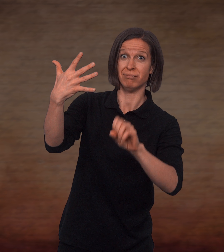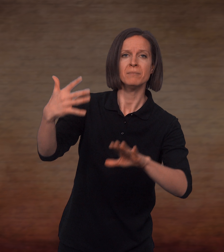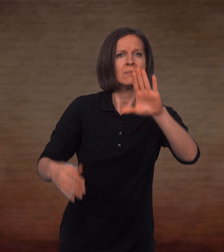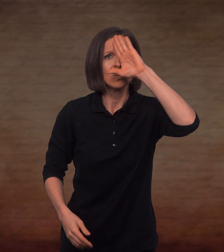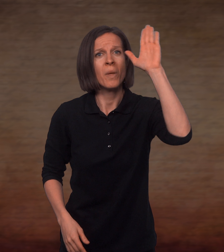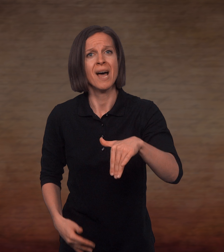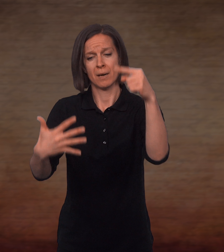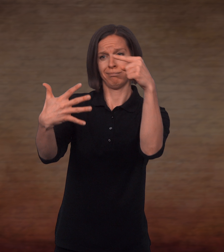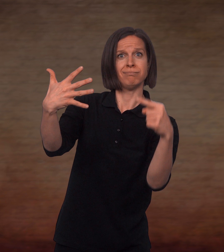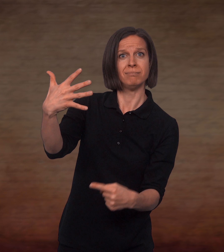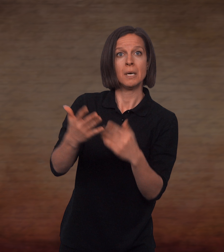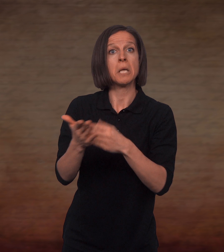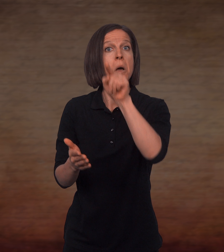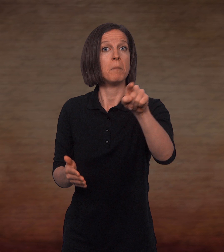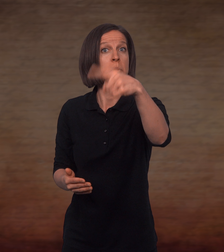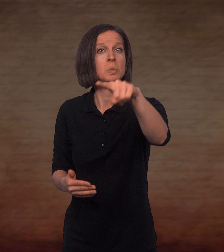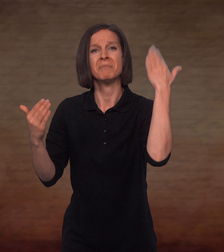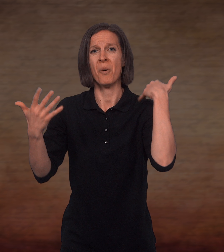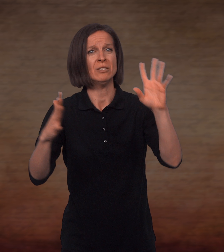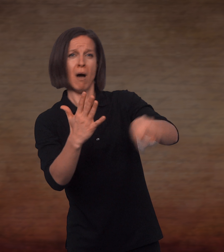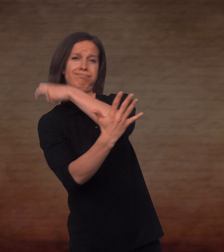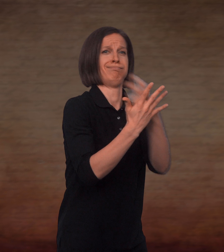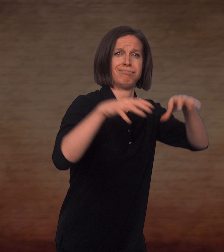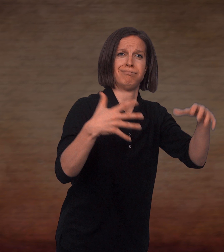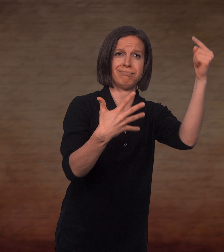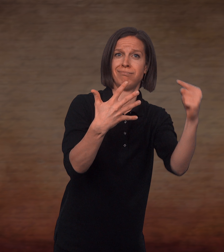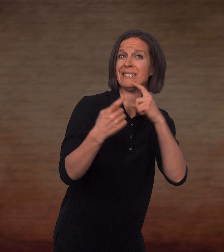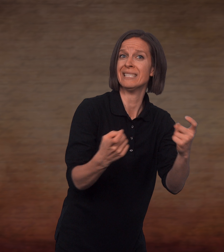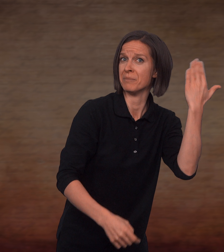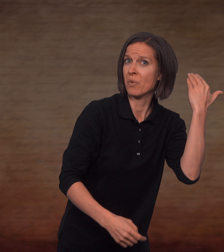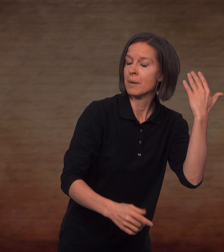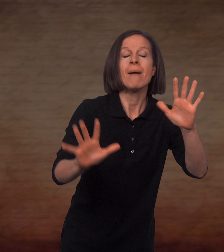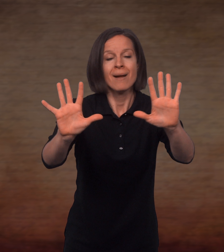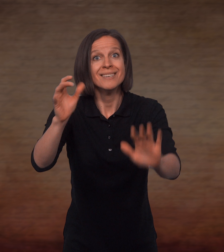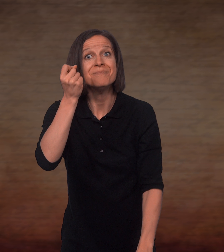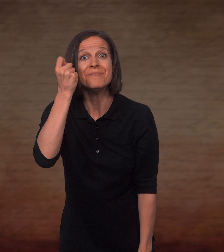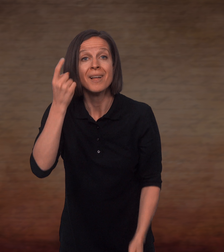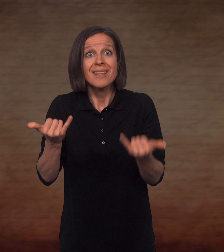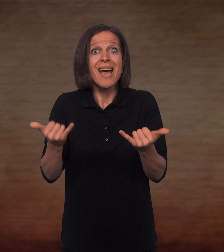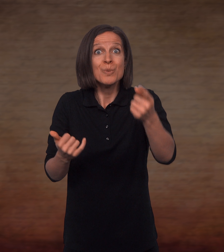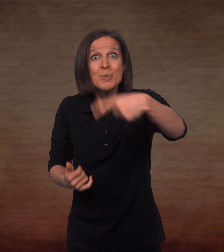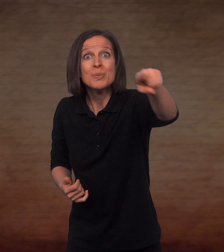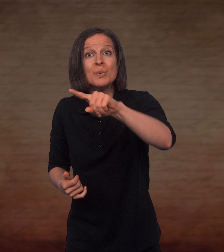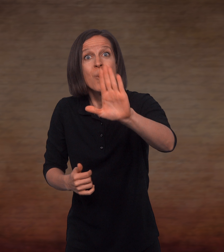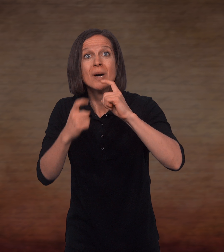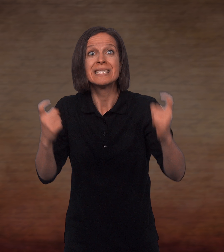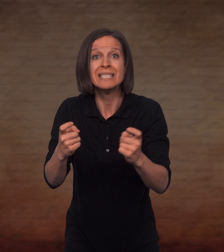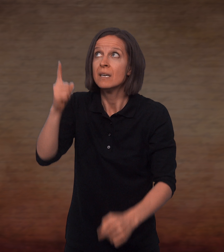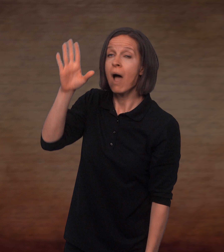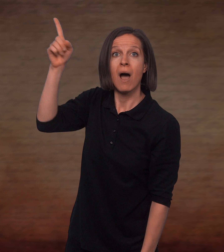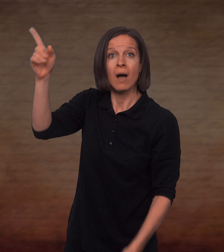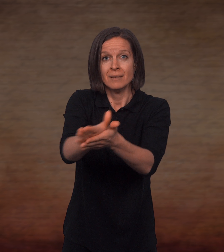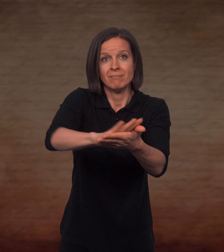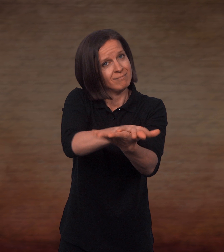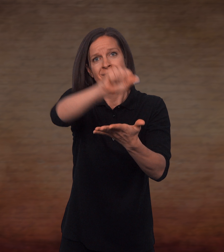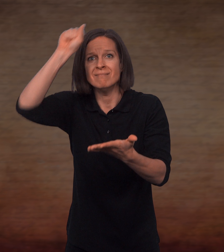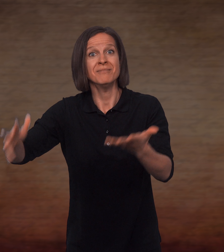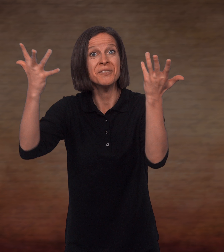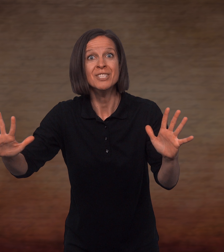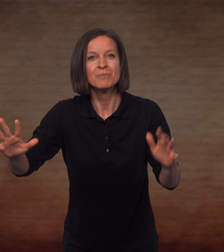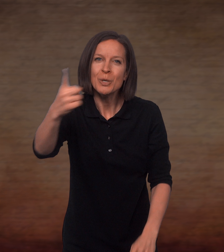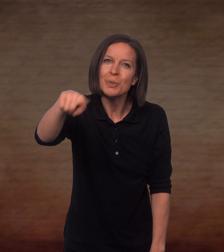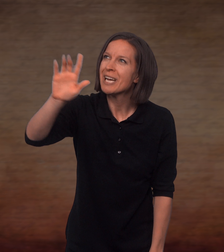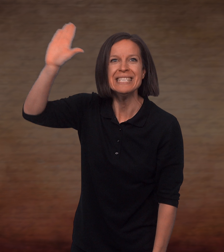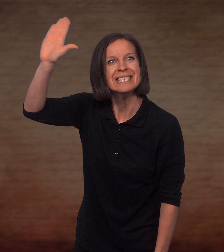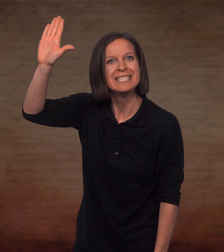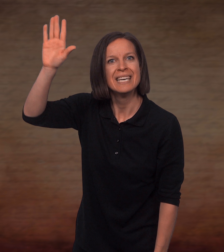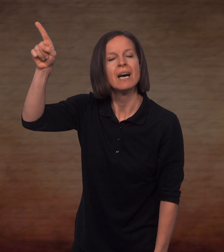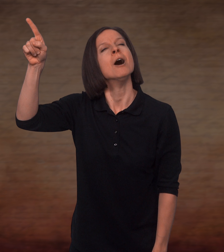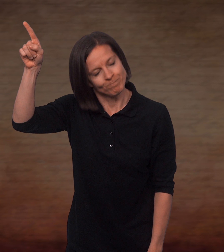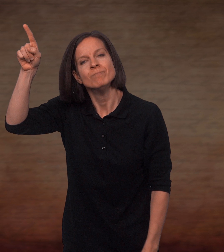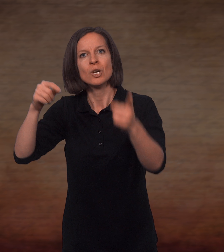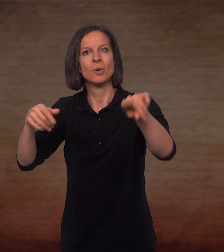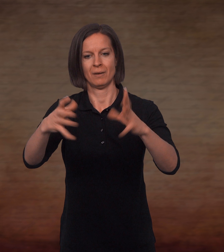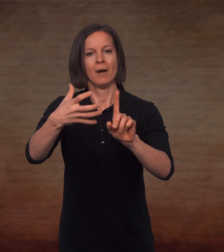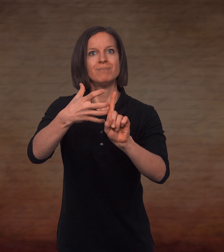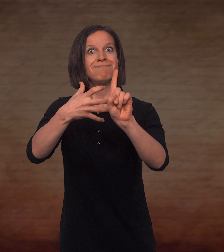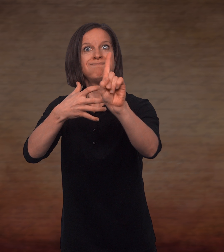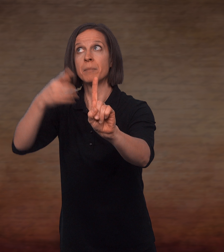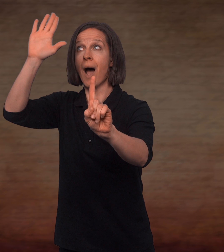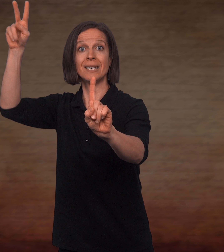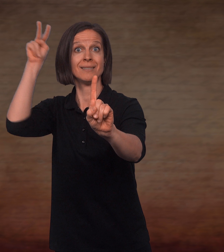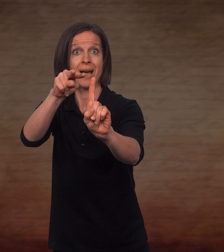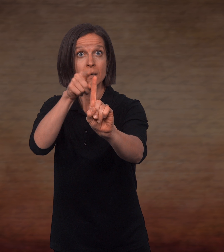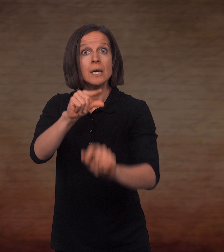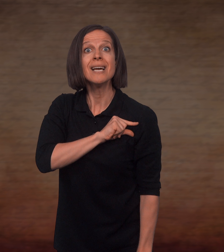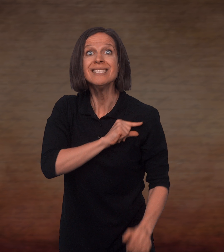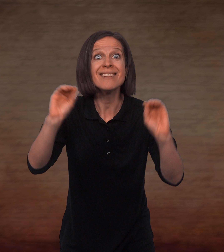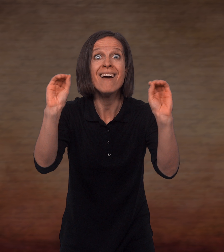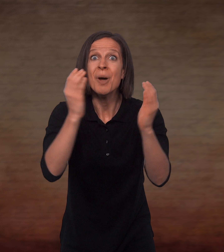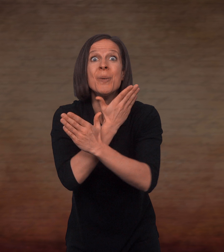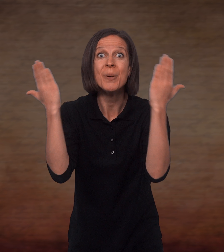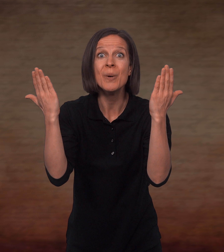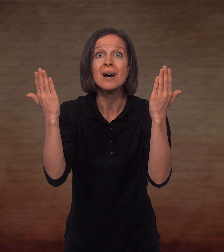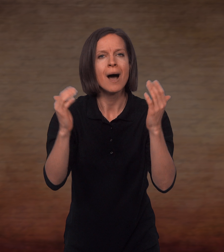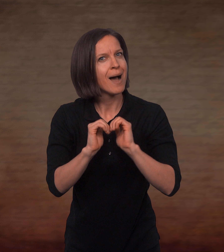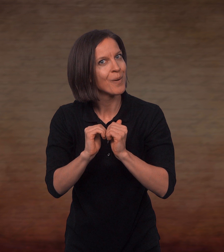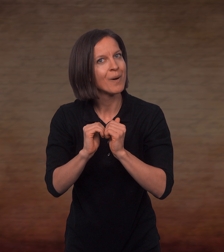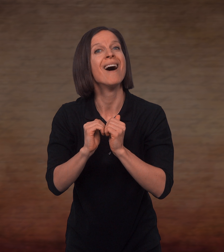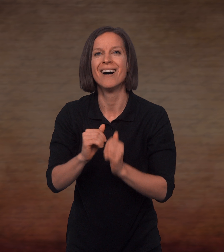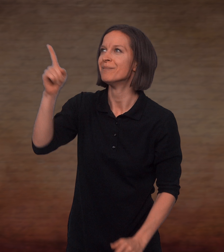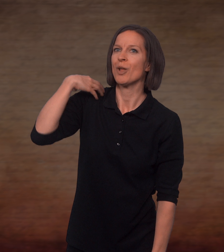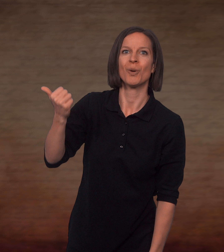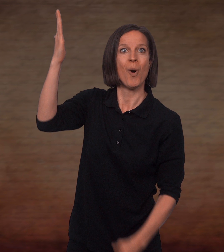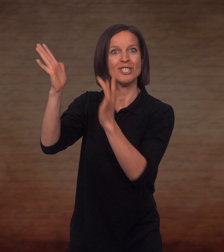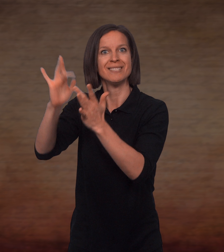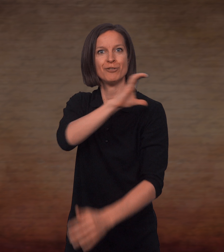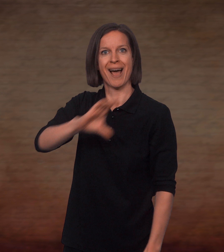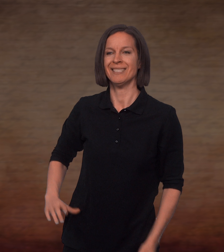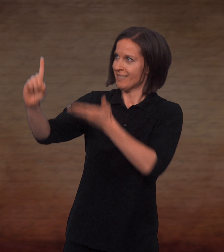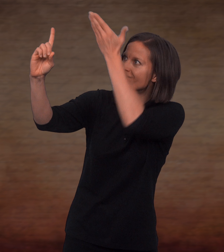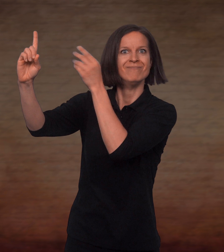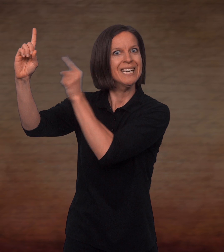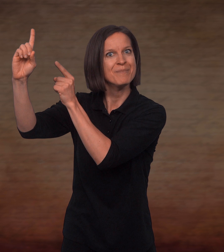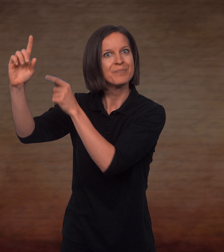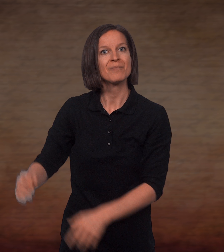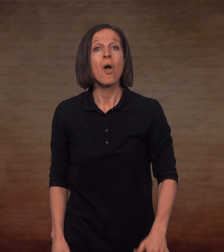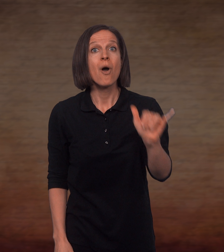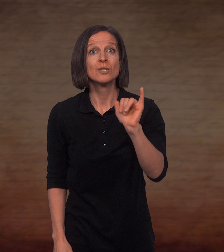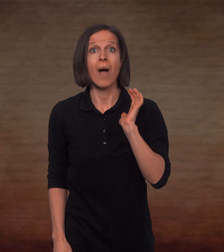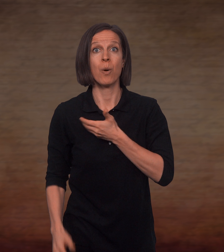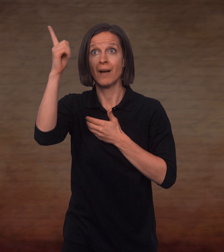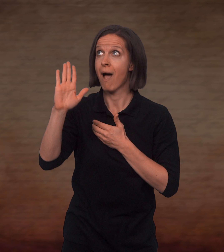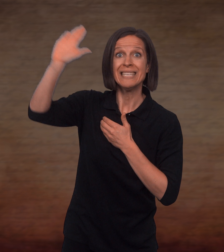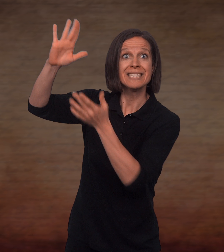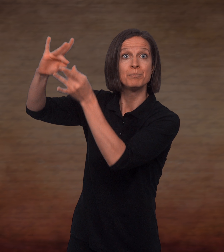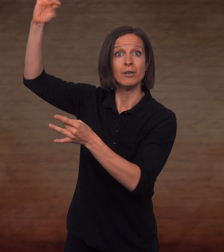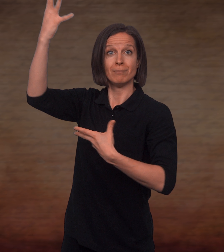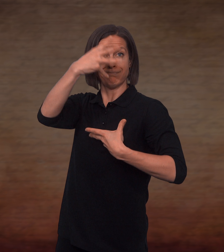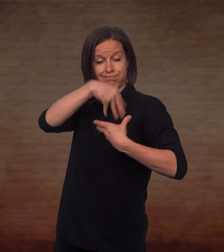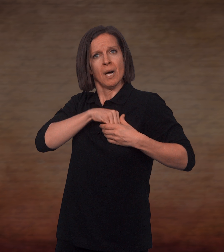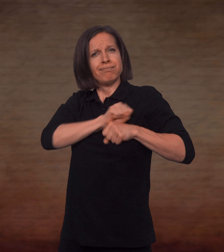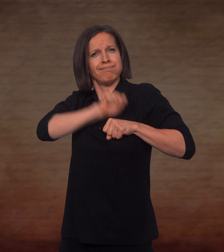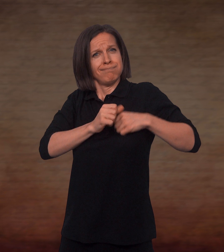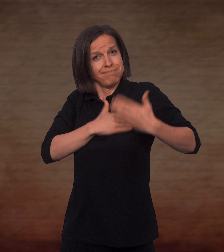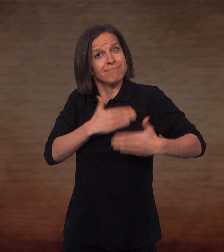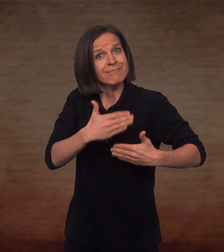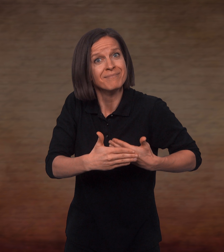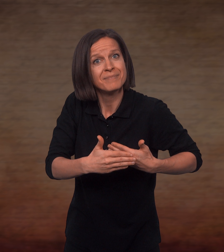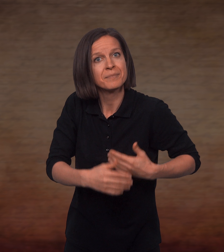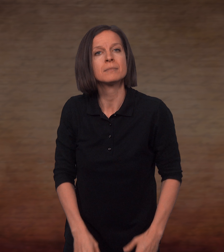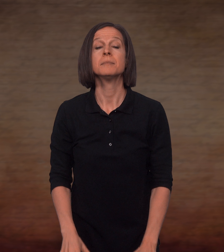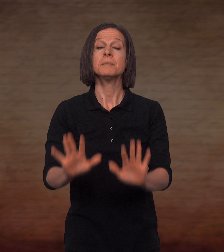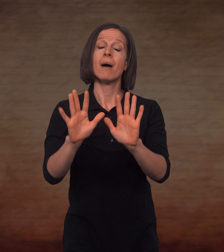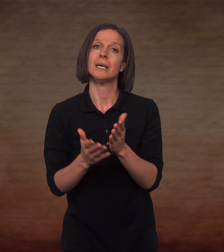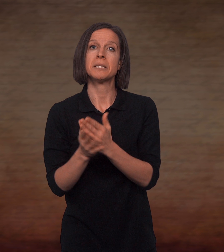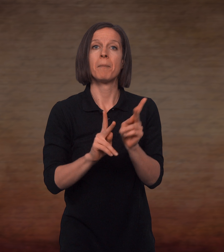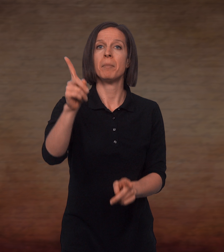But you were washed, you were sanctified, you were justified, in the name of the Lord Jesus Christ and by the Spirit of our God.